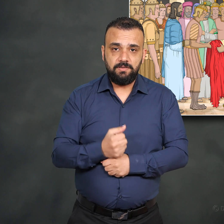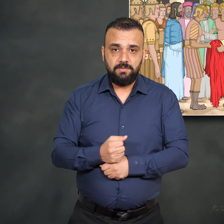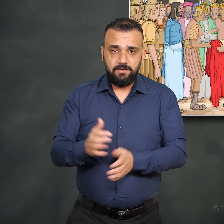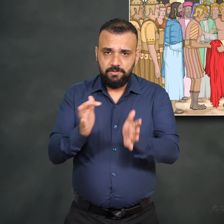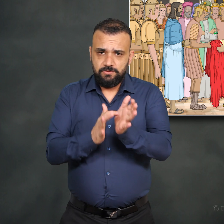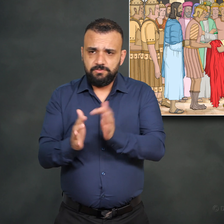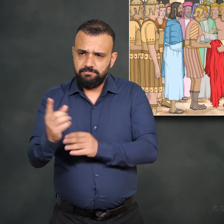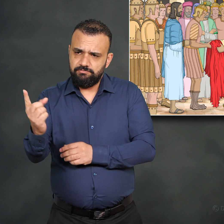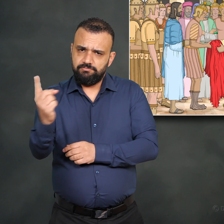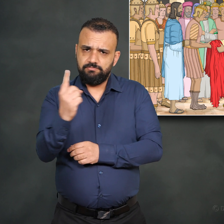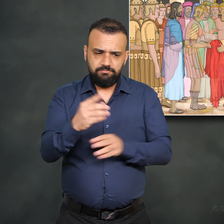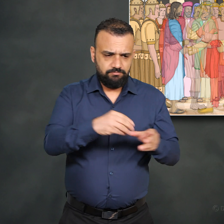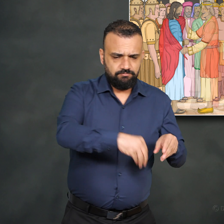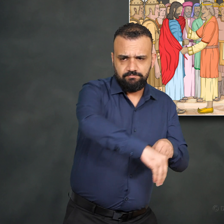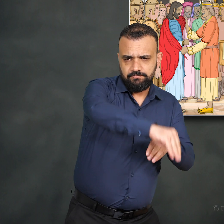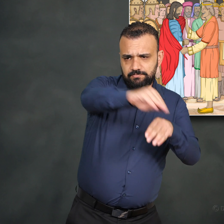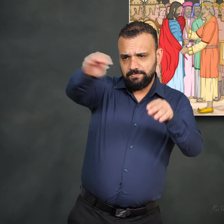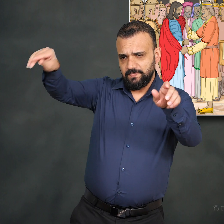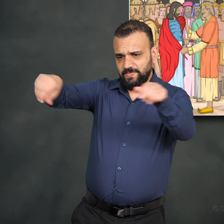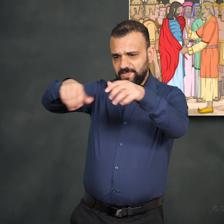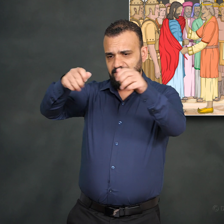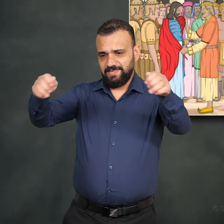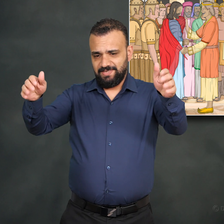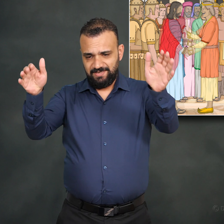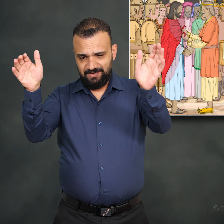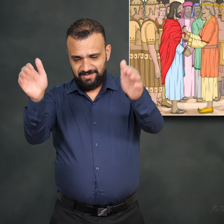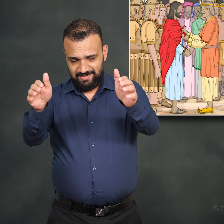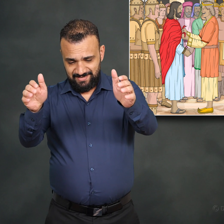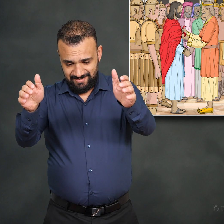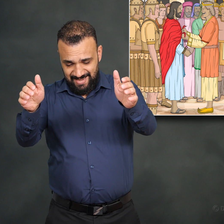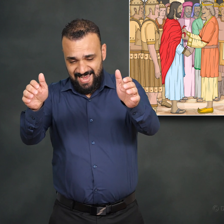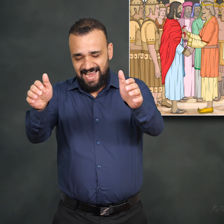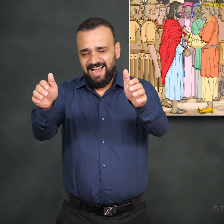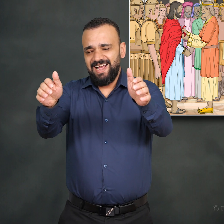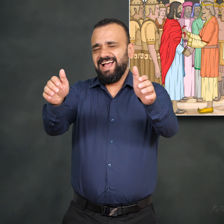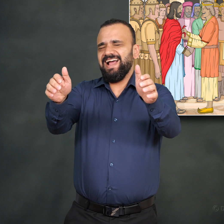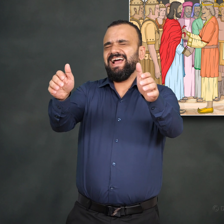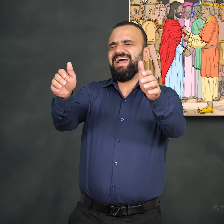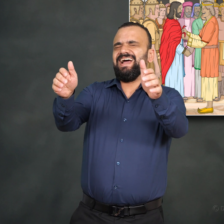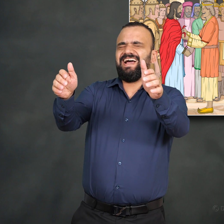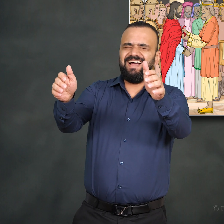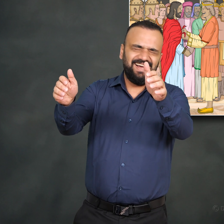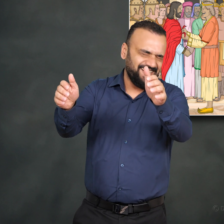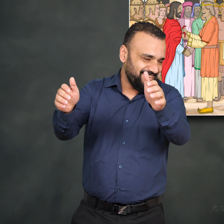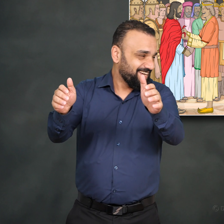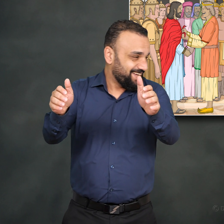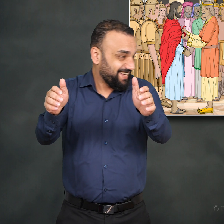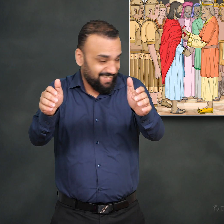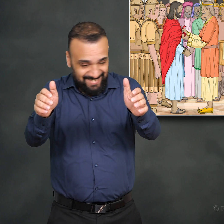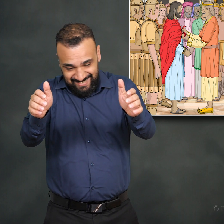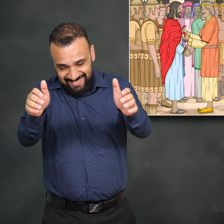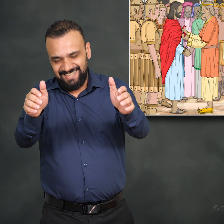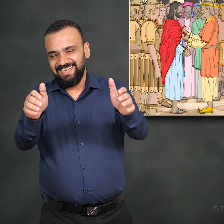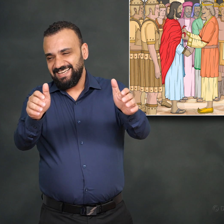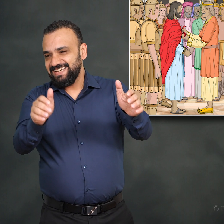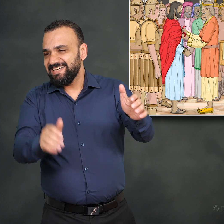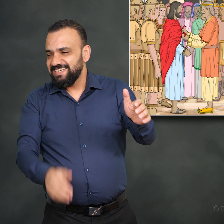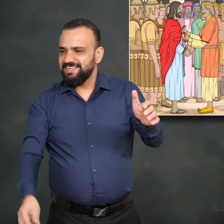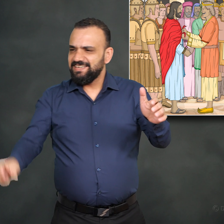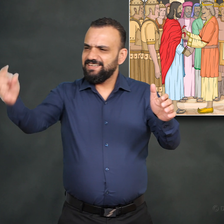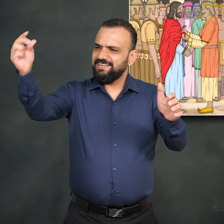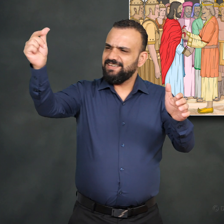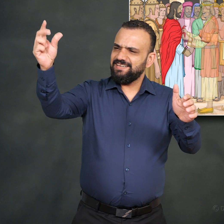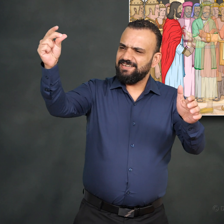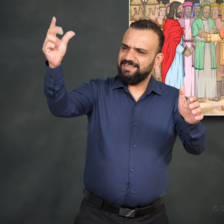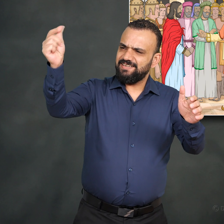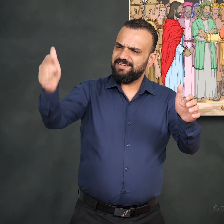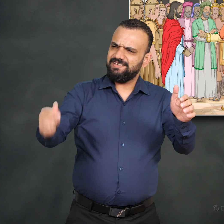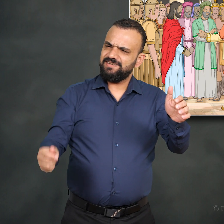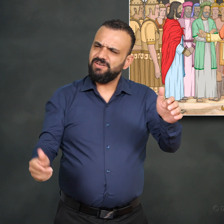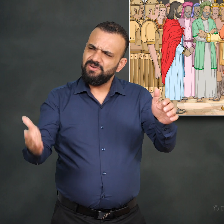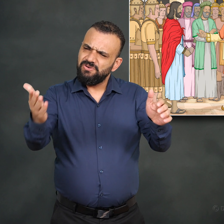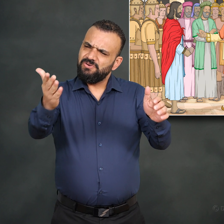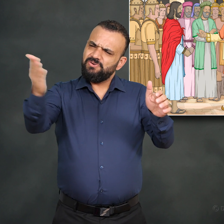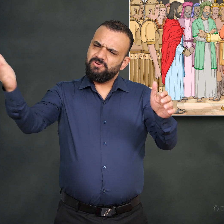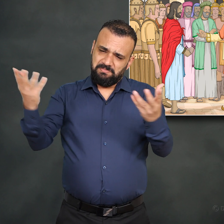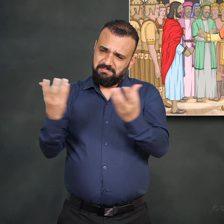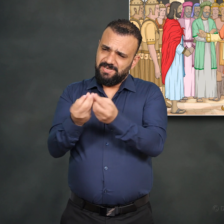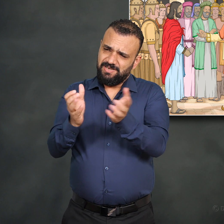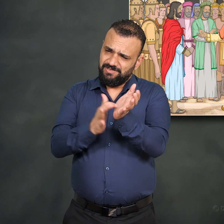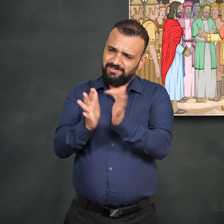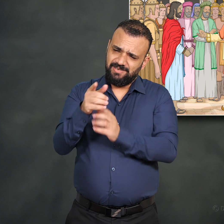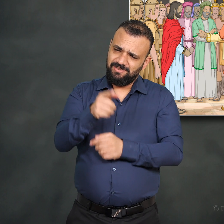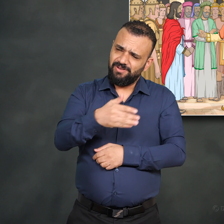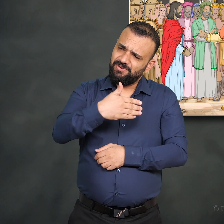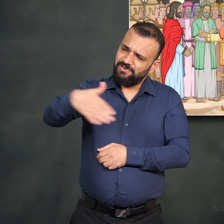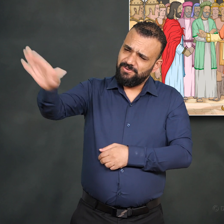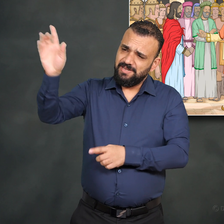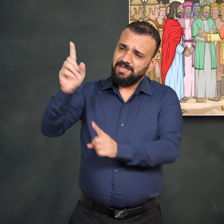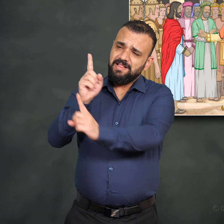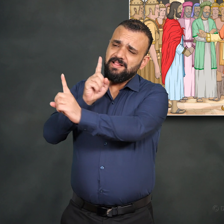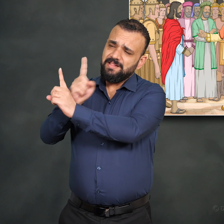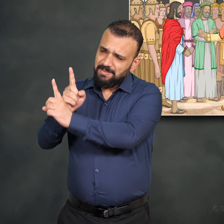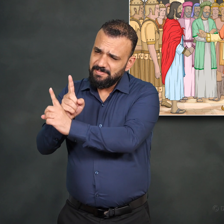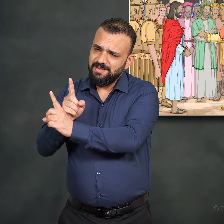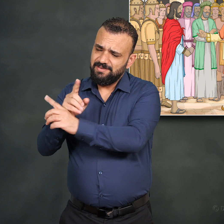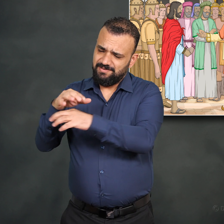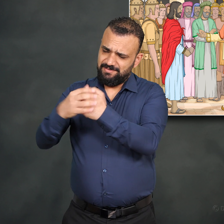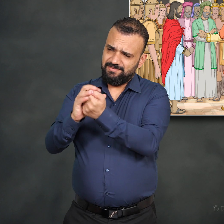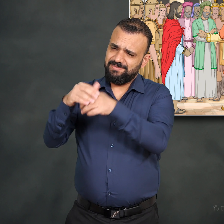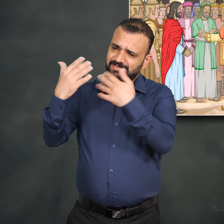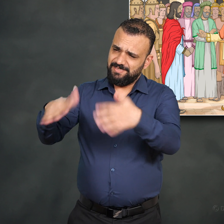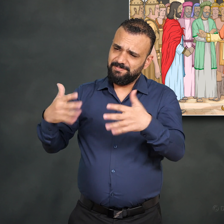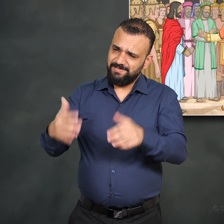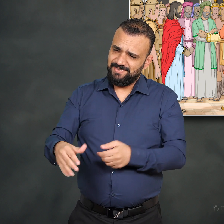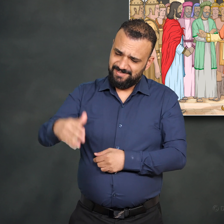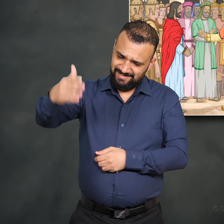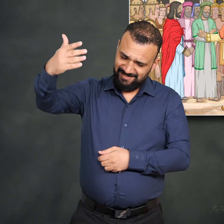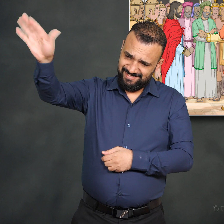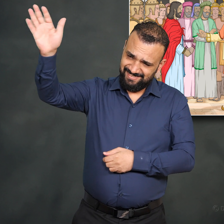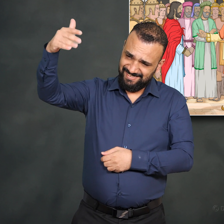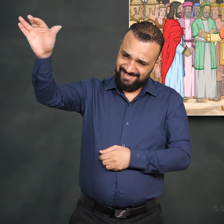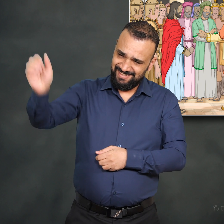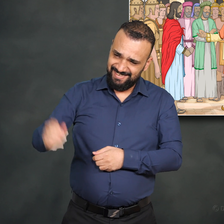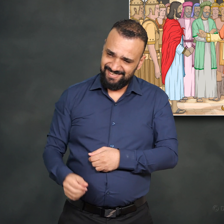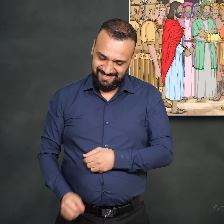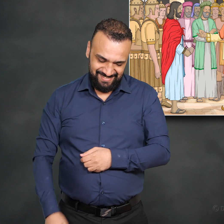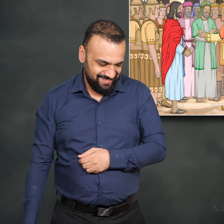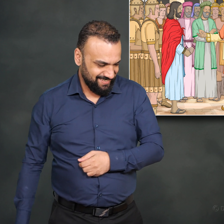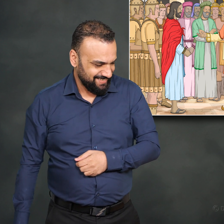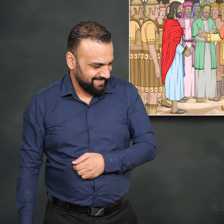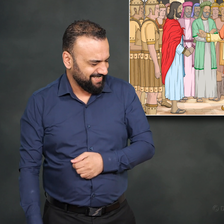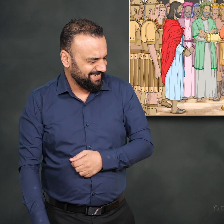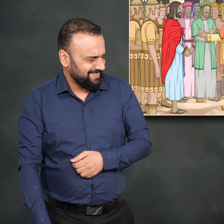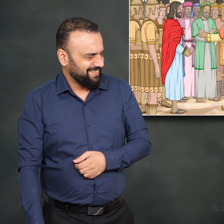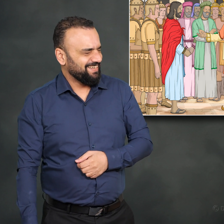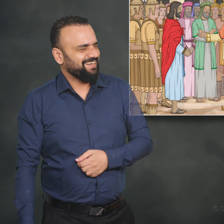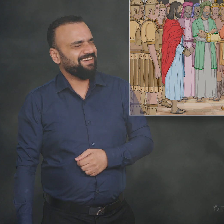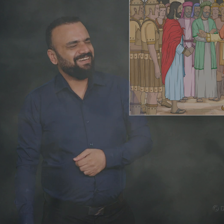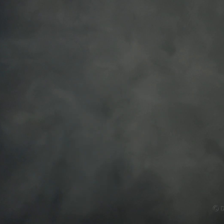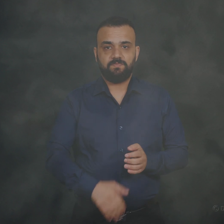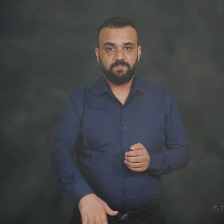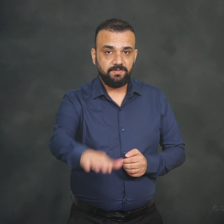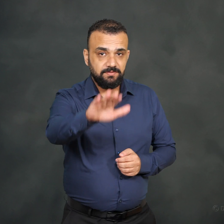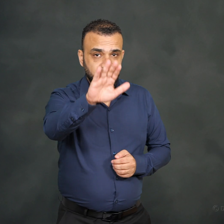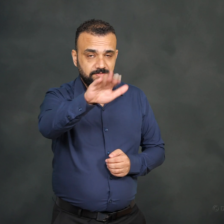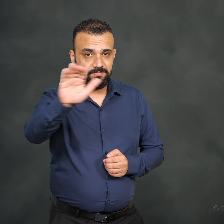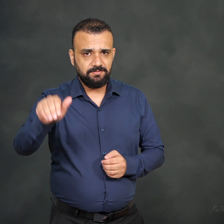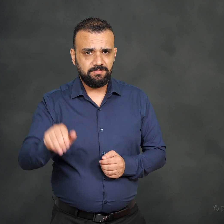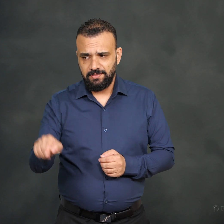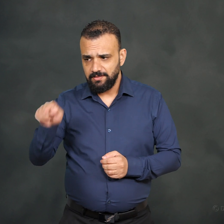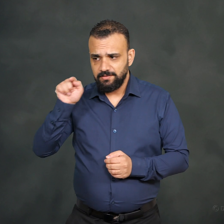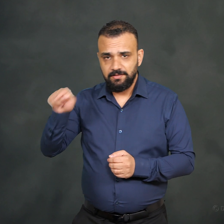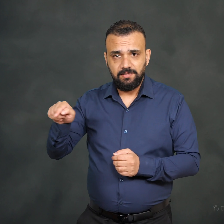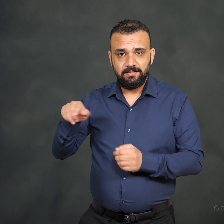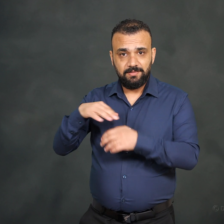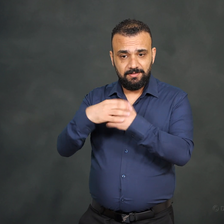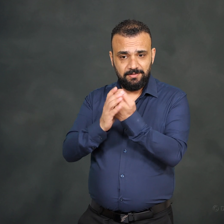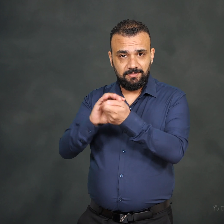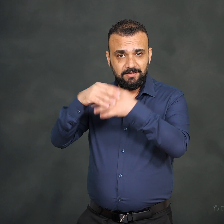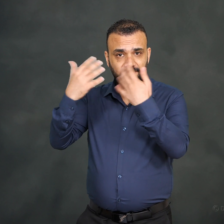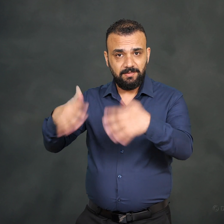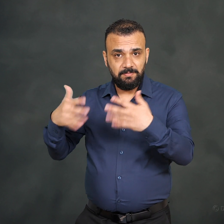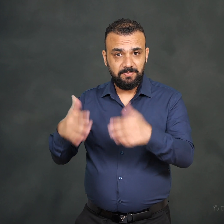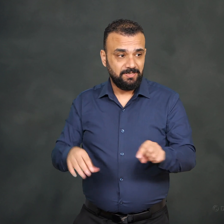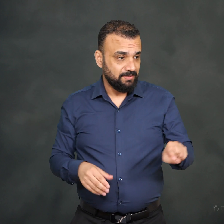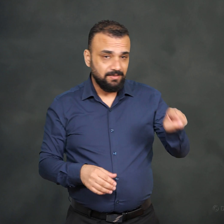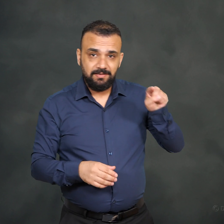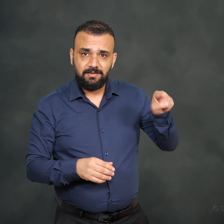That day Herod and Pilate became friends;